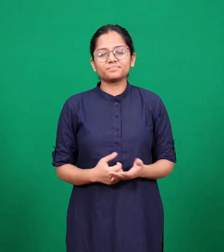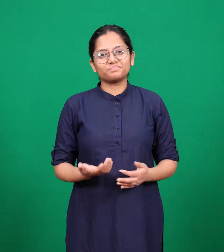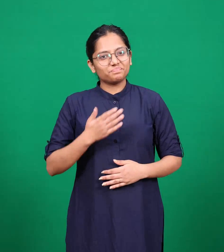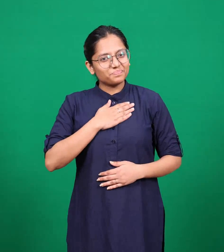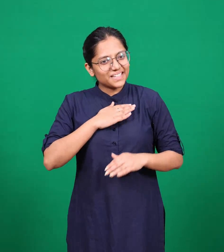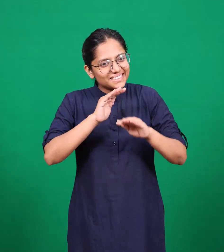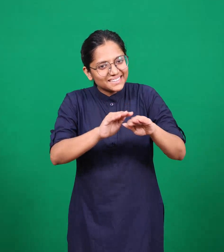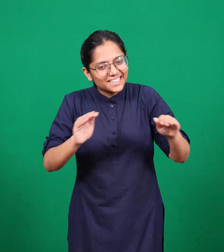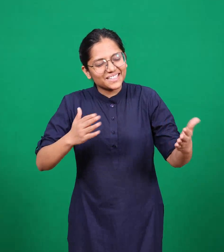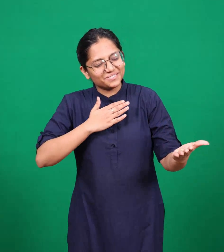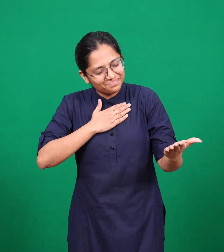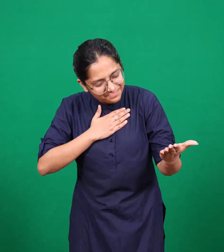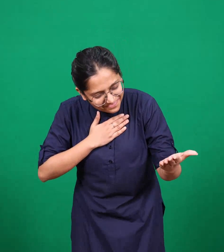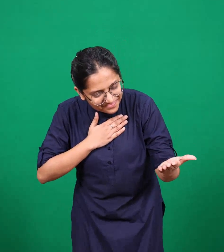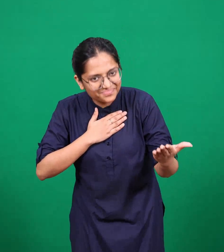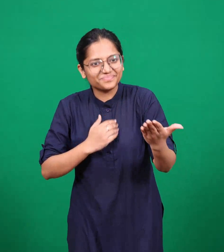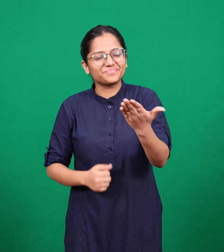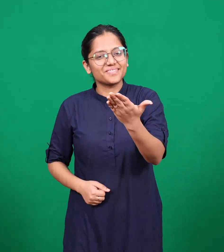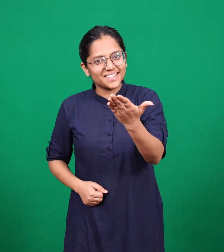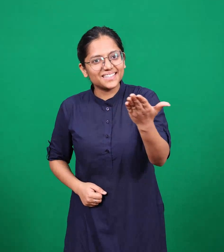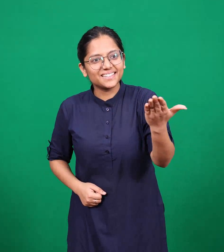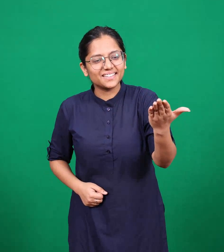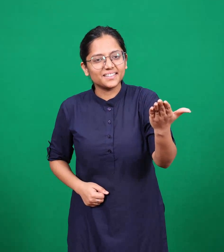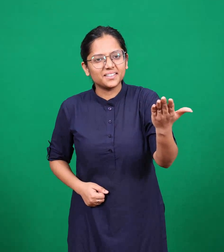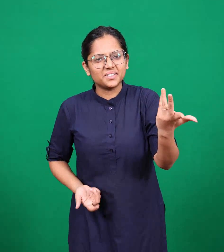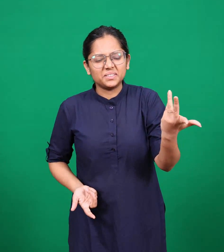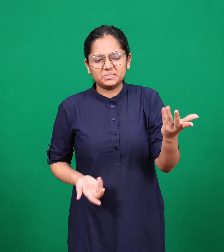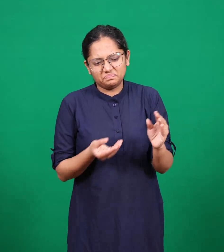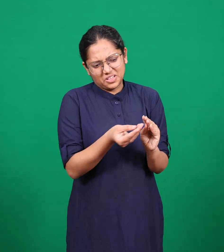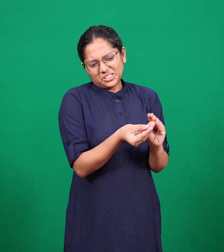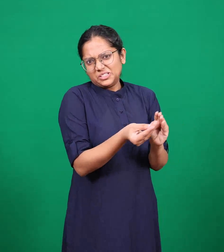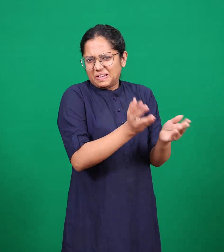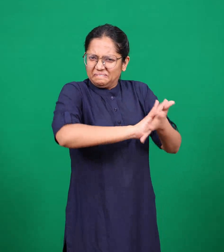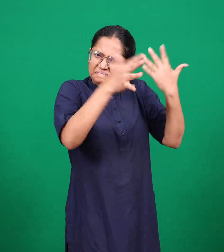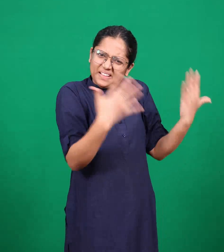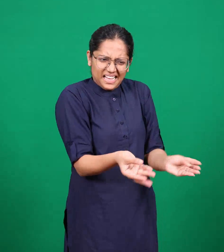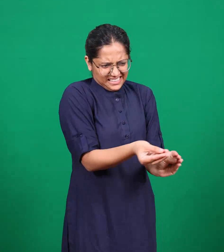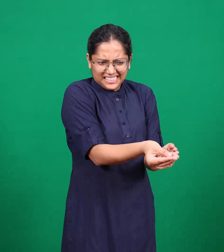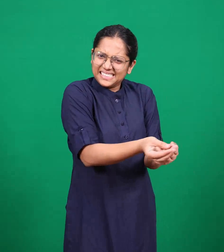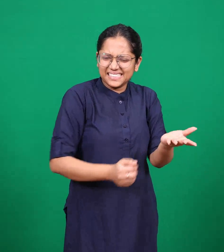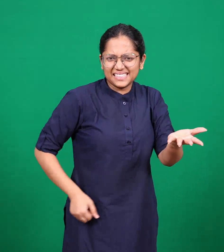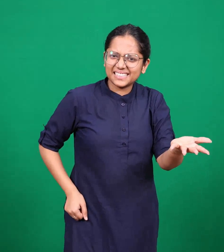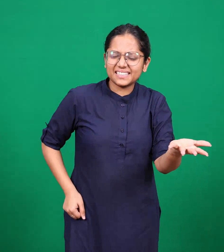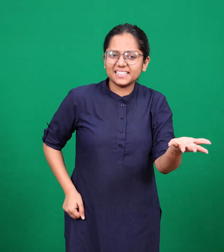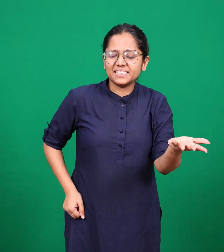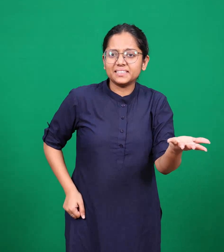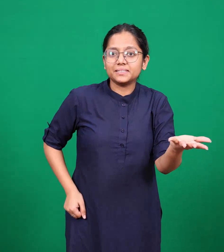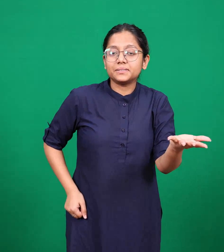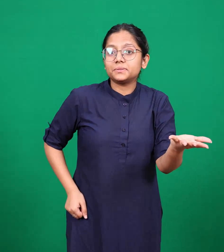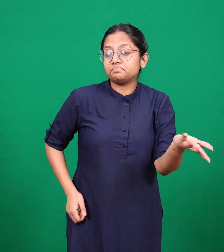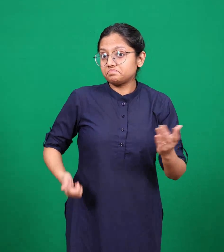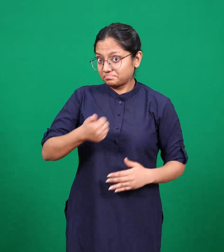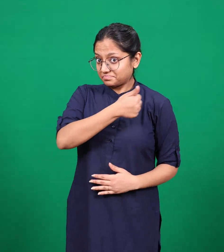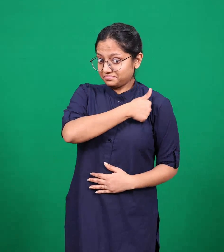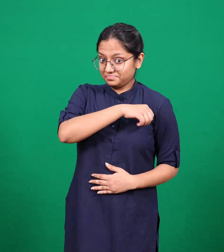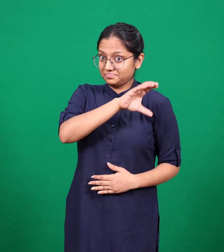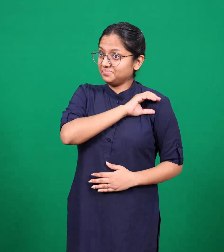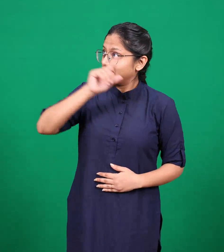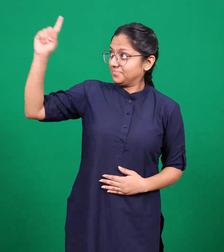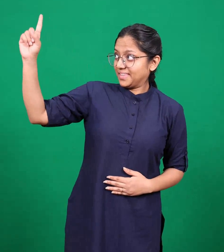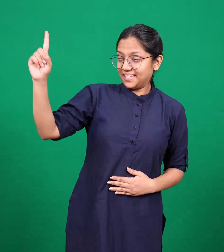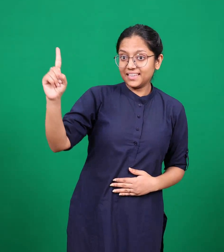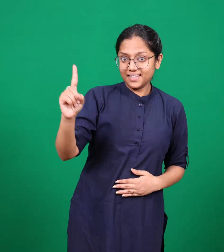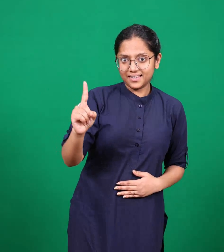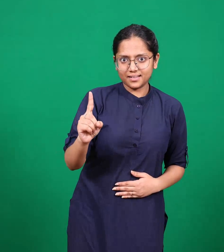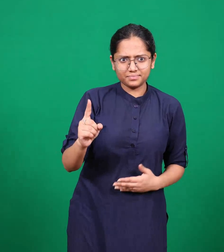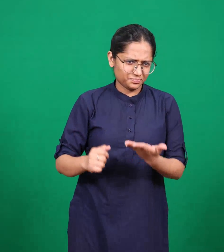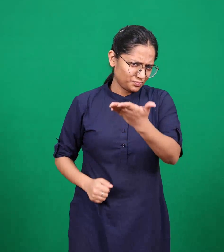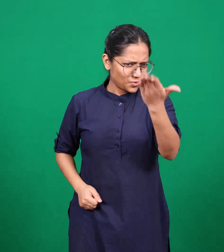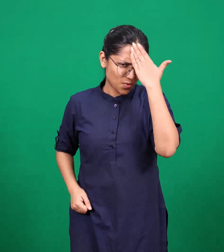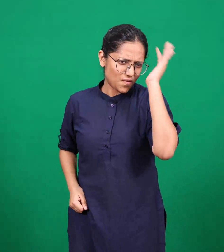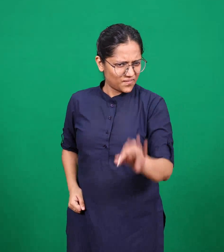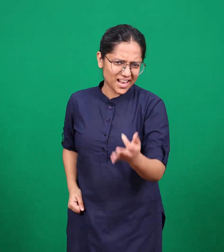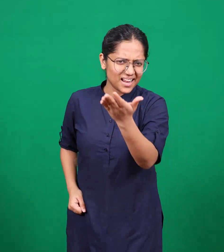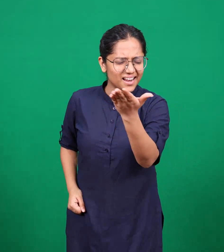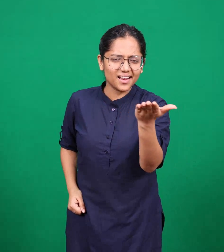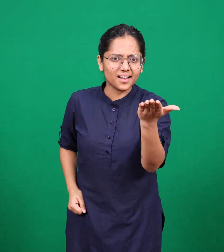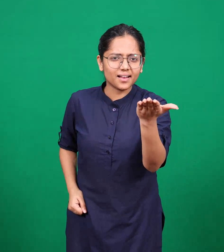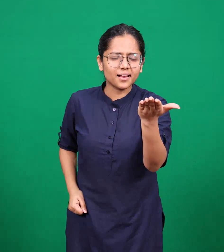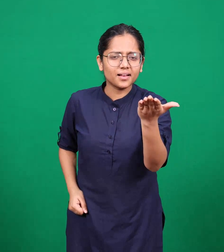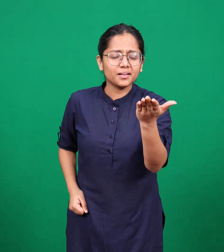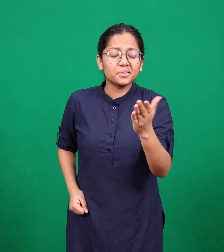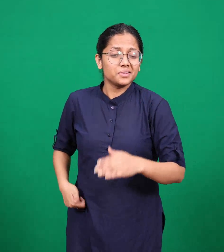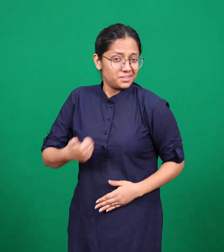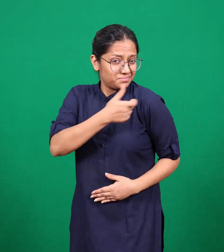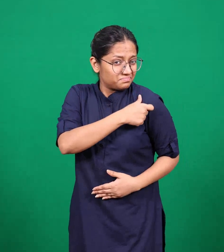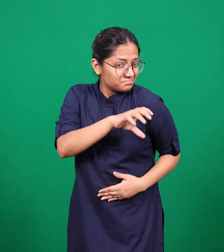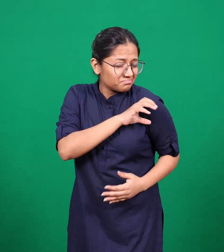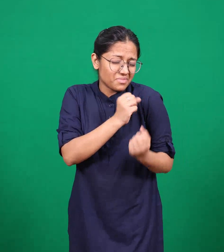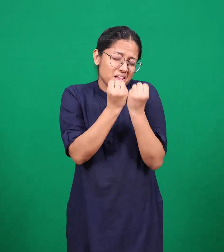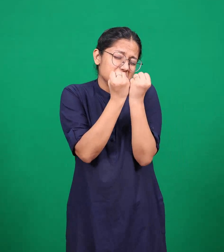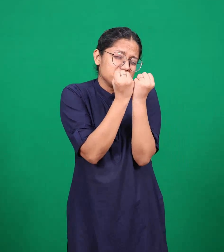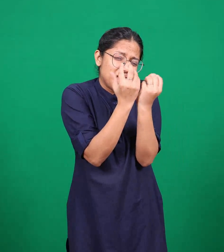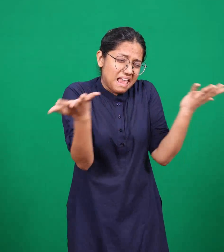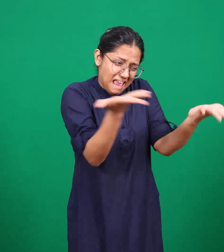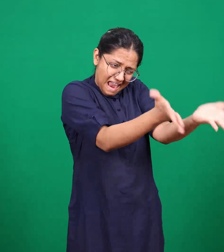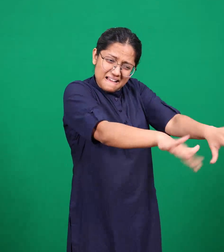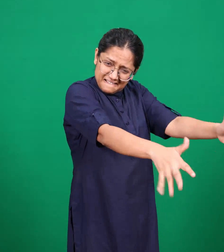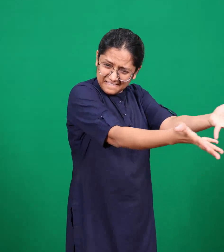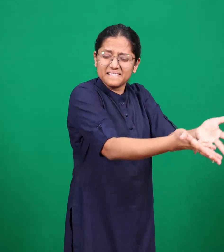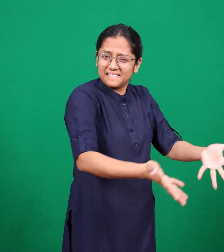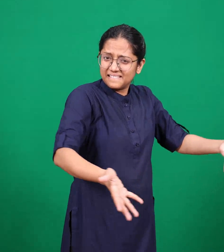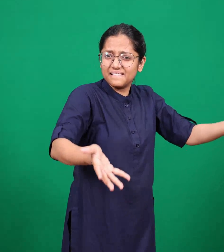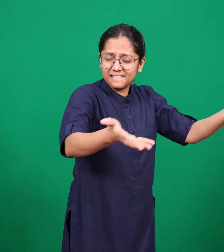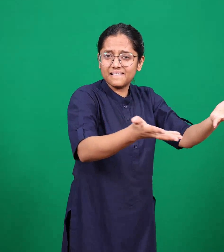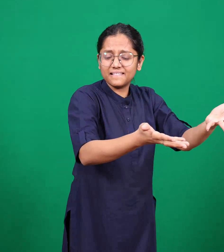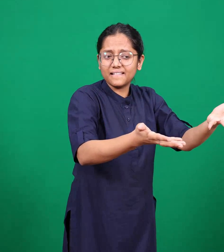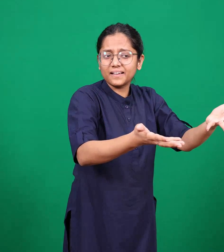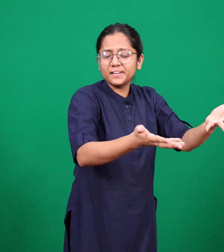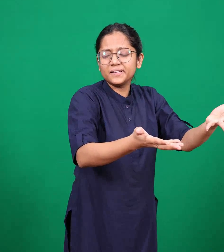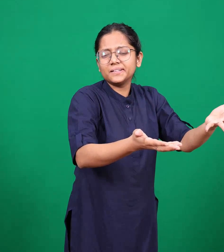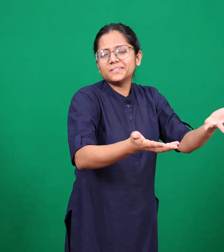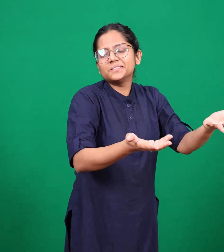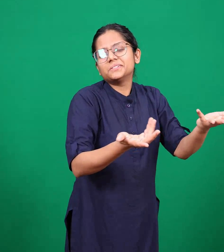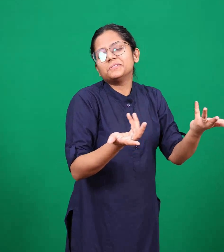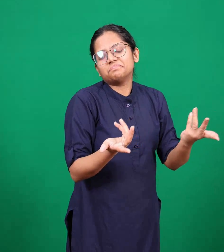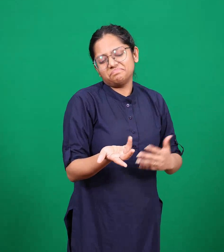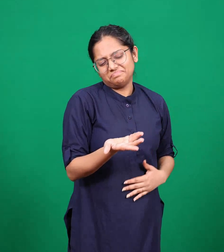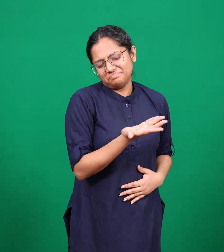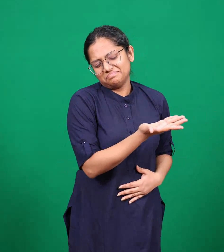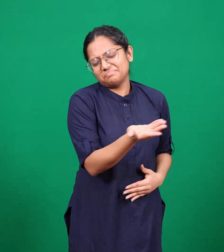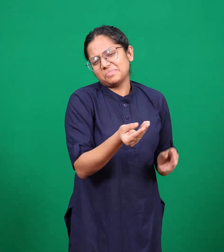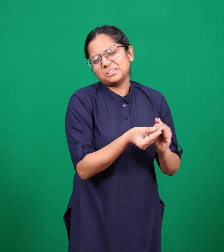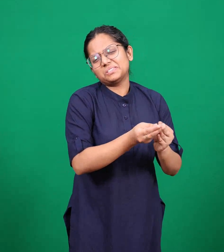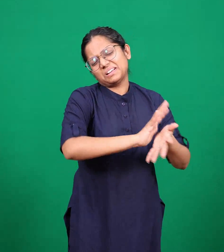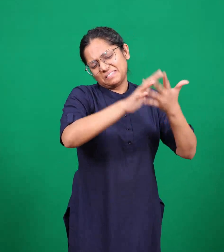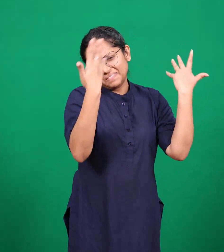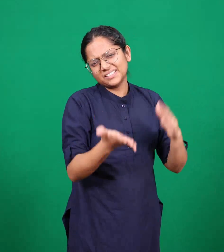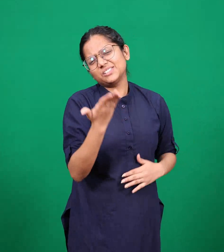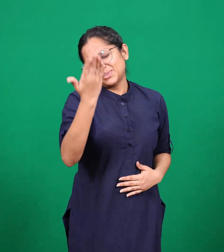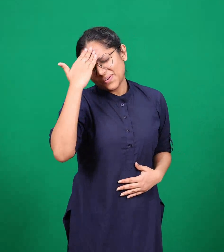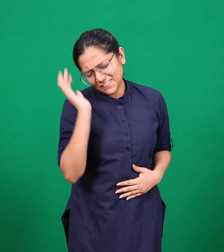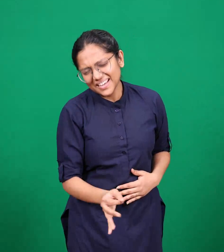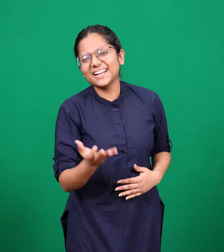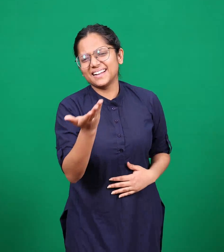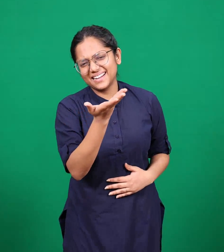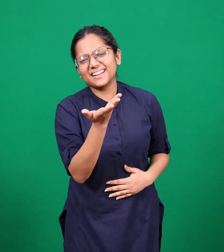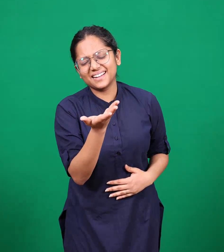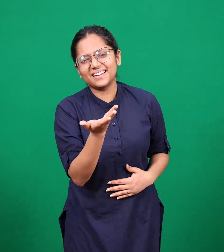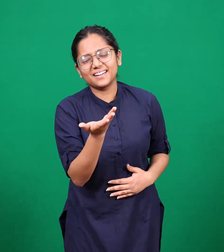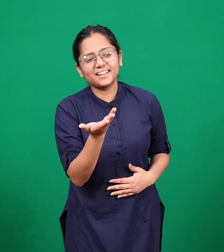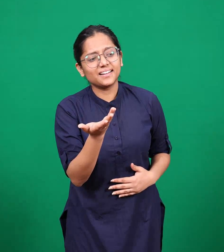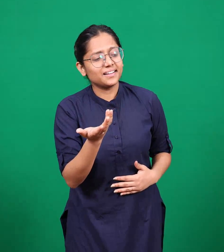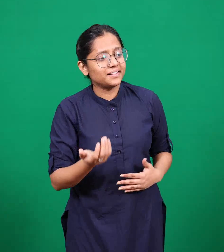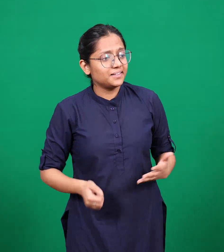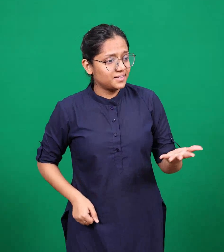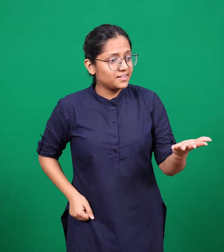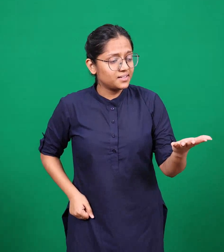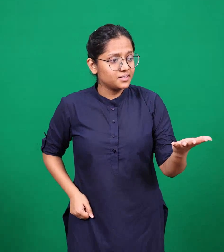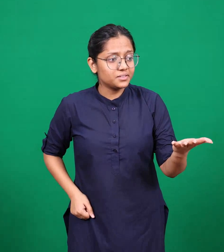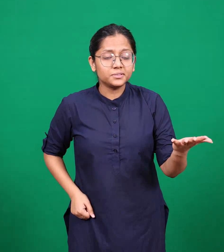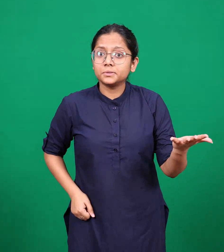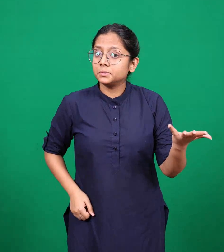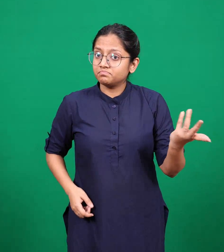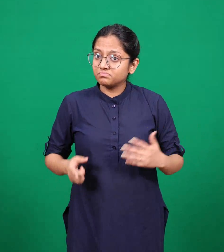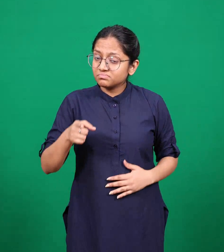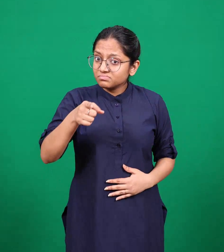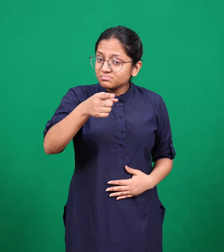Children, it is the last hour; and just as you have heard that the antichrist is coming, so now many antichrists have appeared.